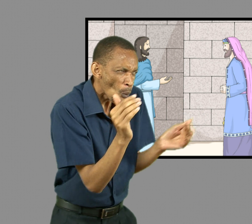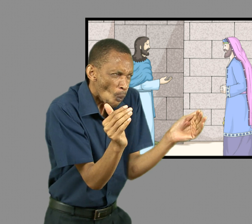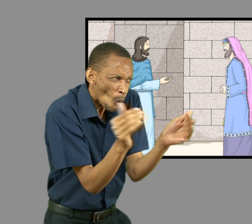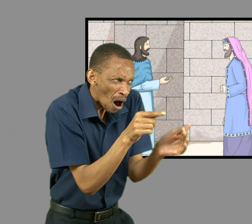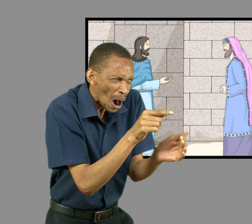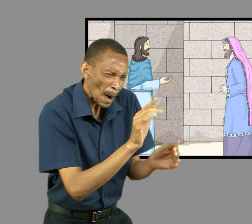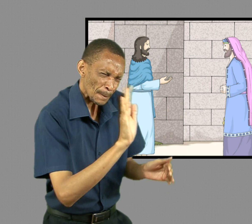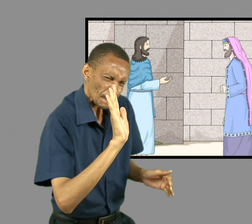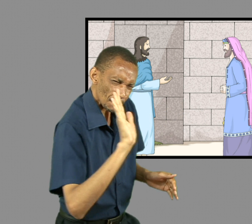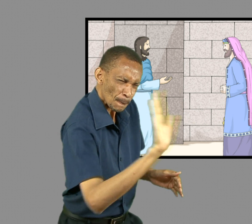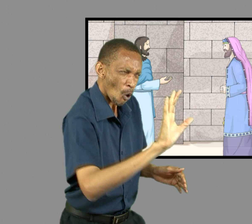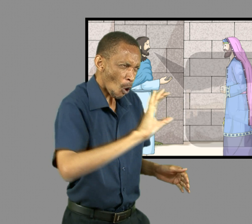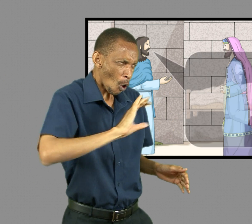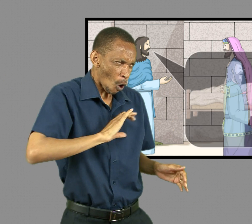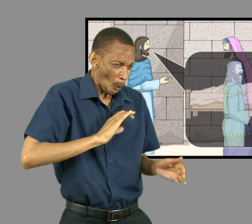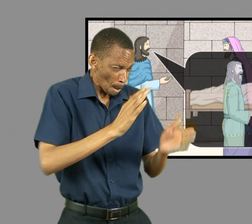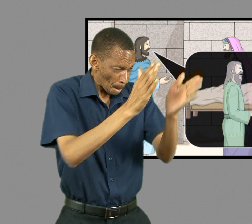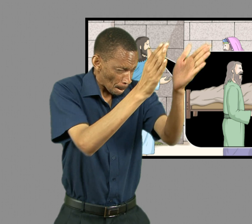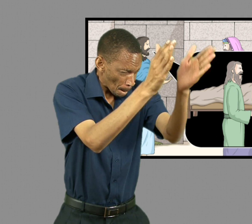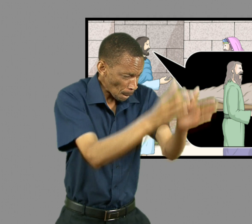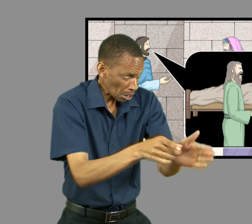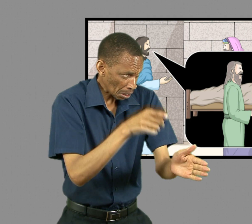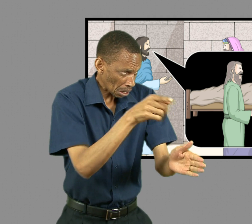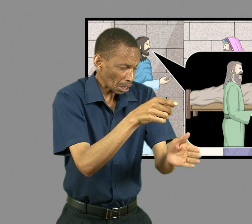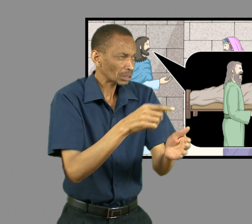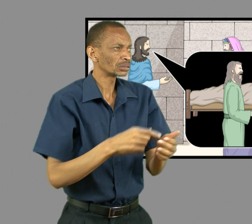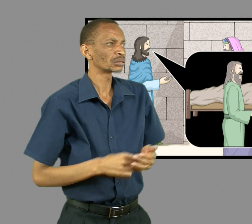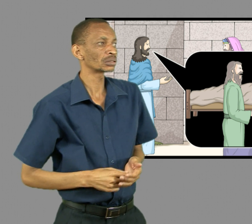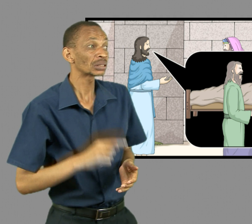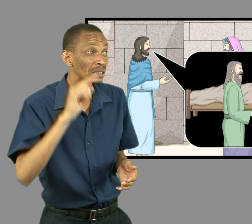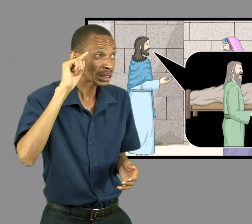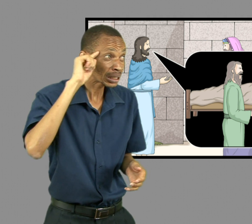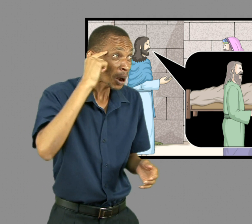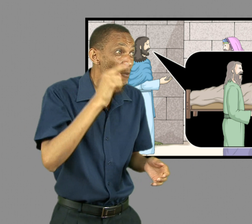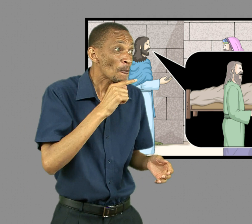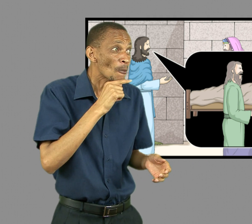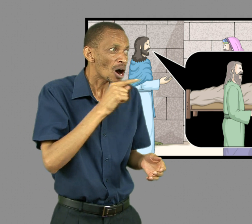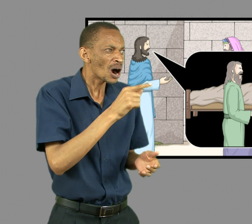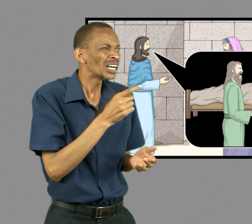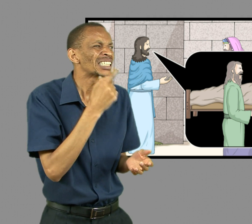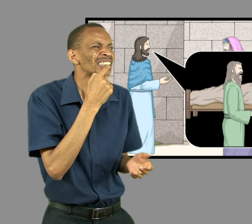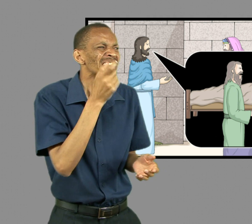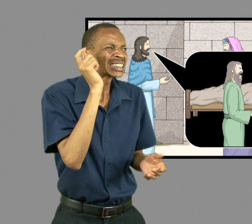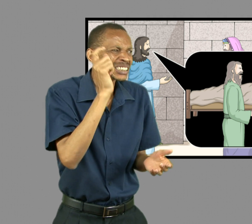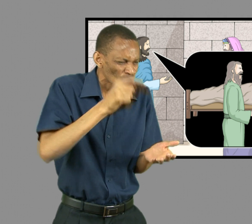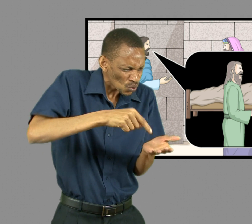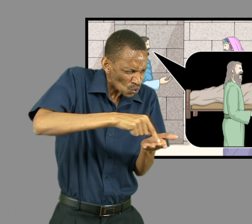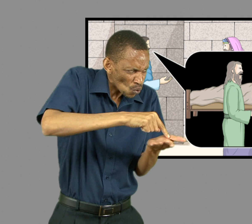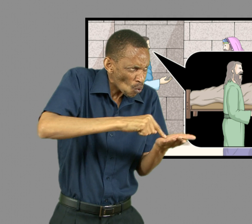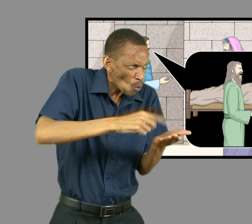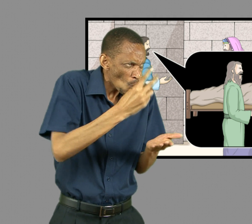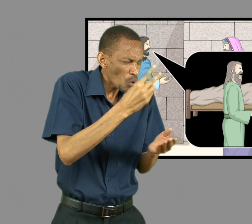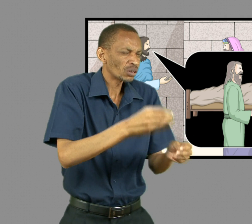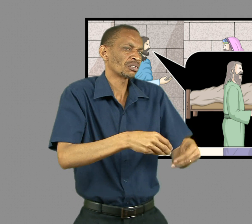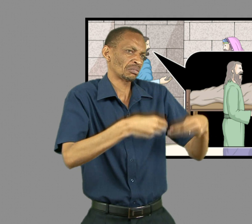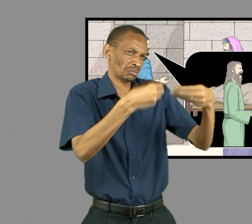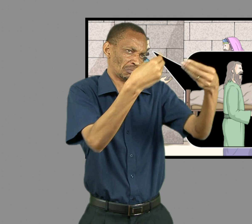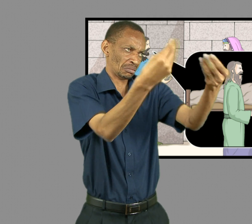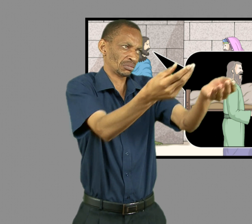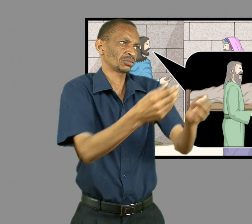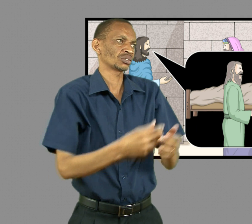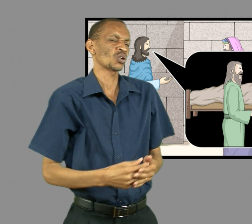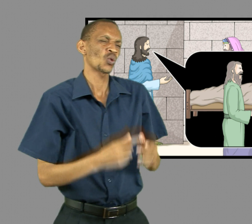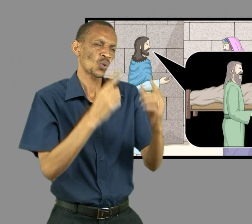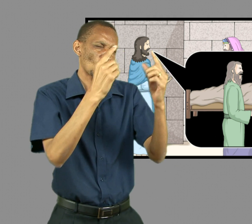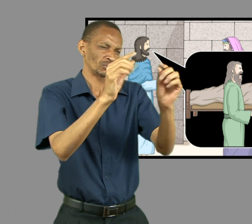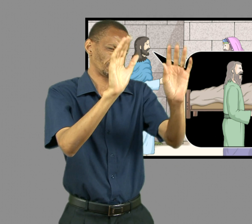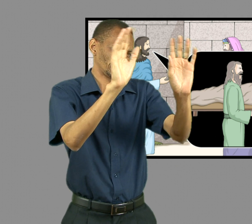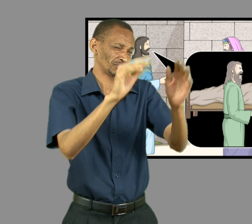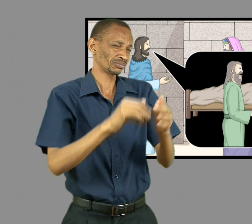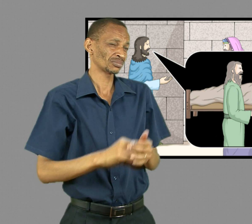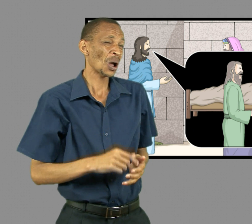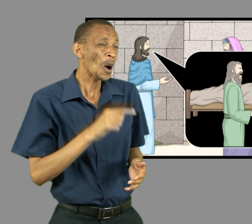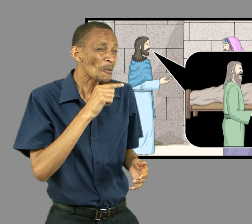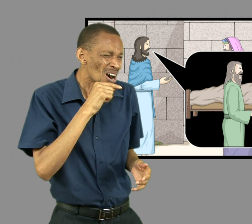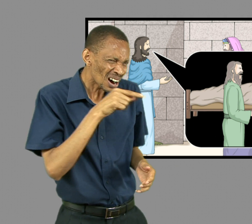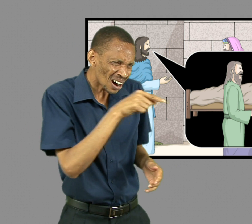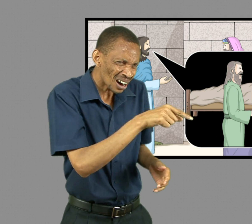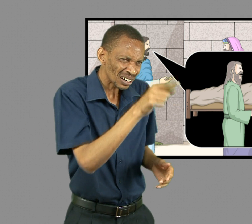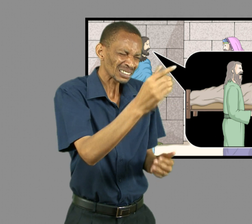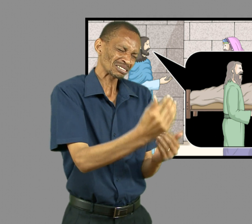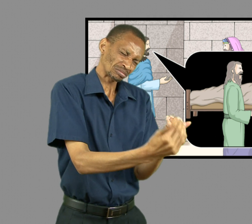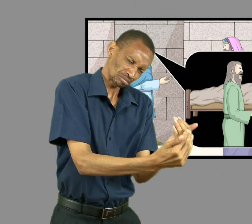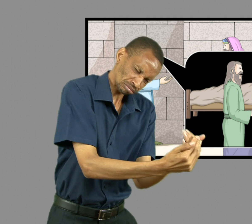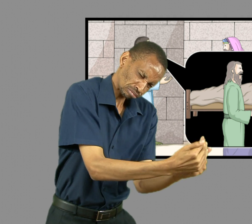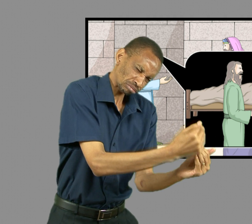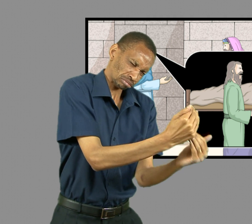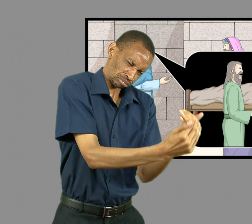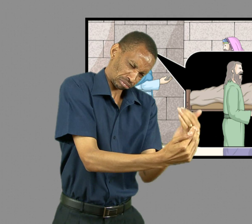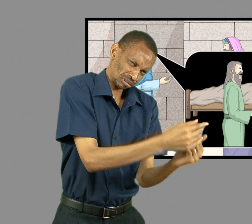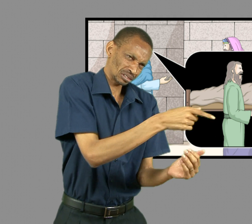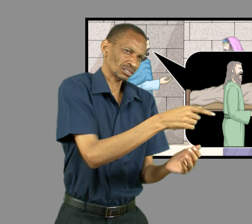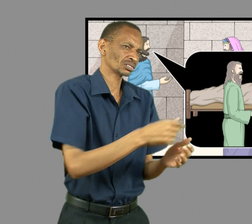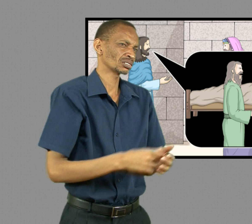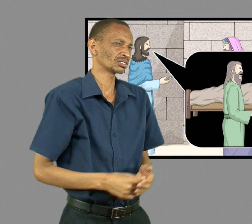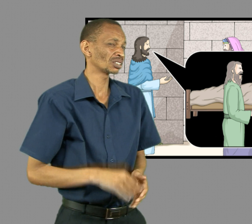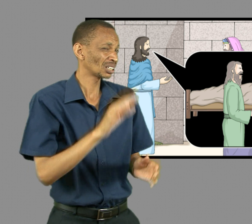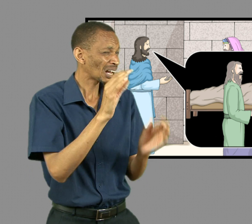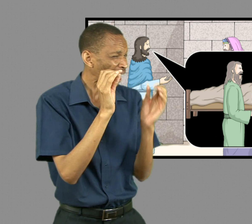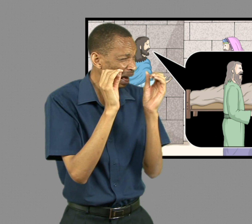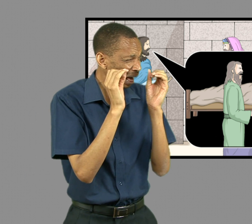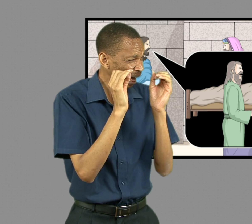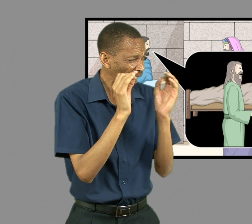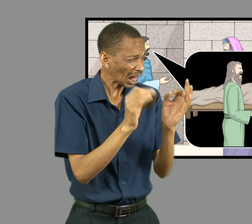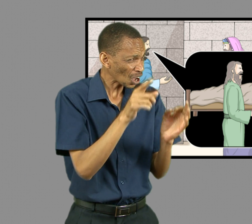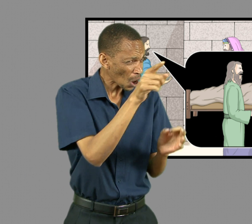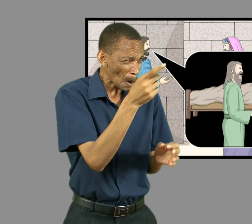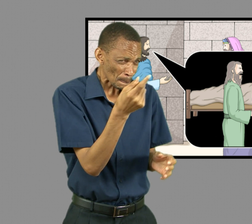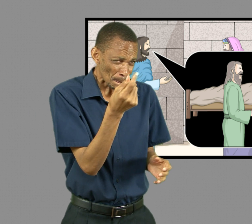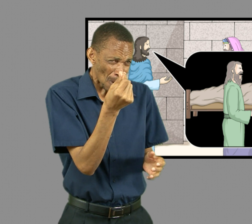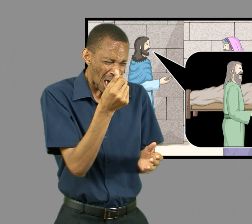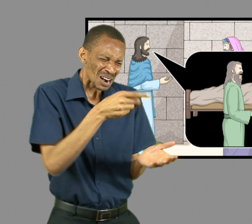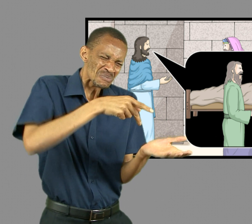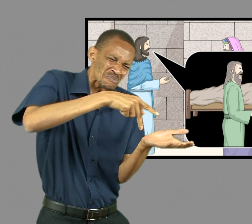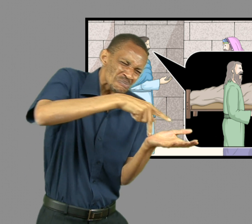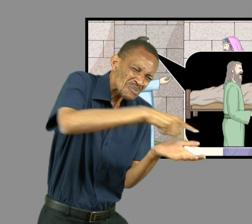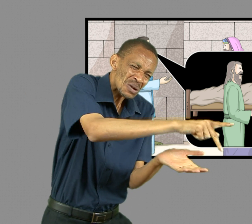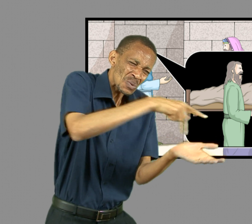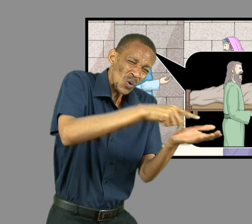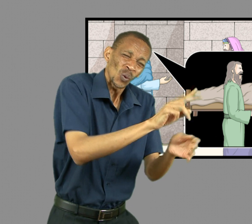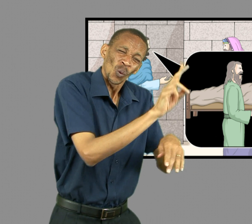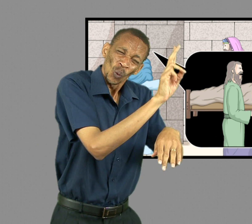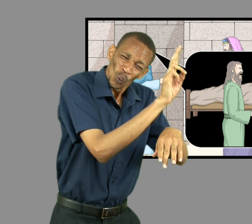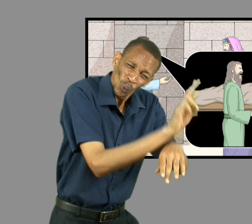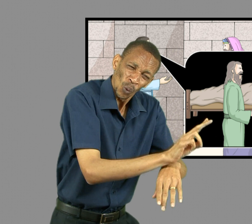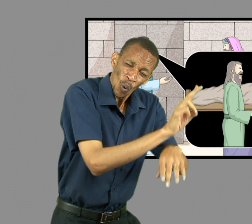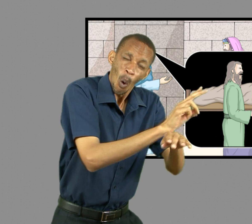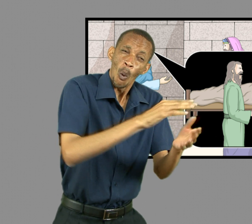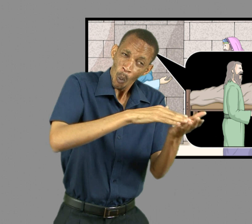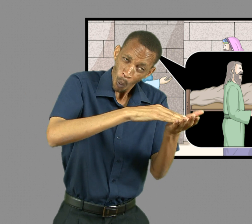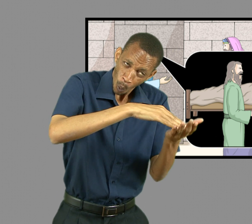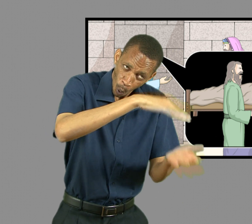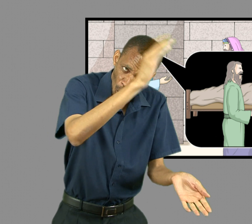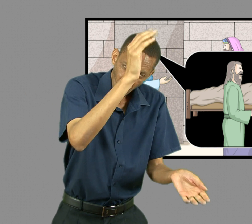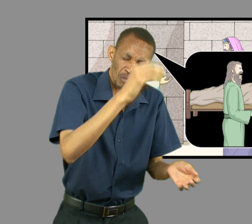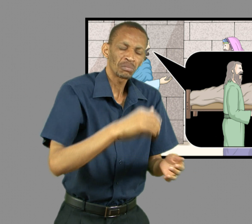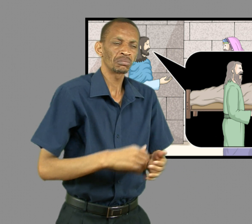The next day he took out two denarii and gave them to the innkeeper.